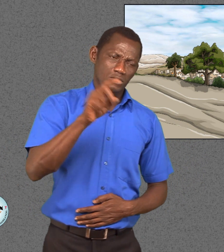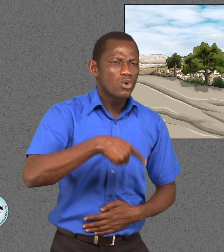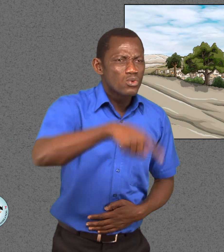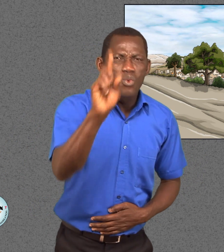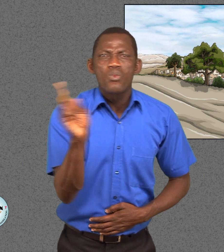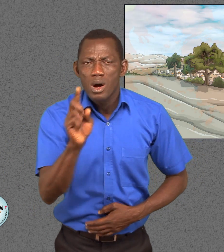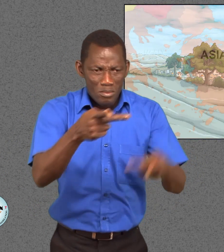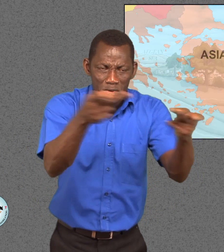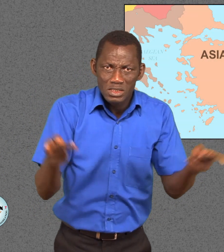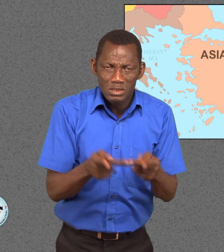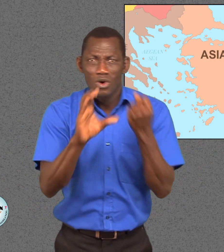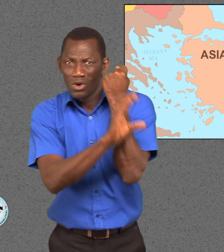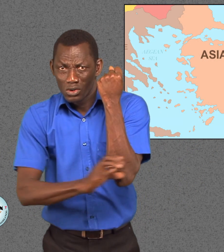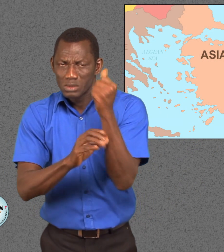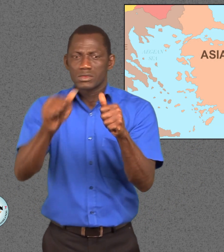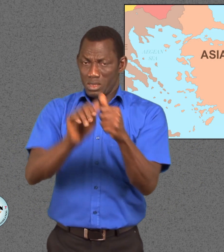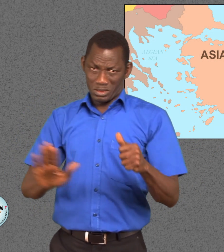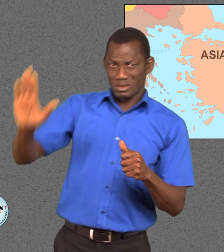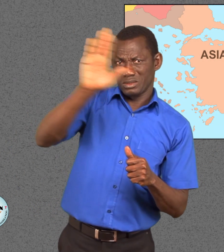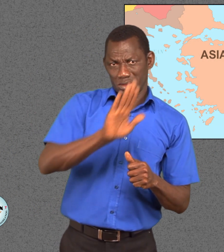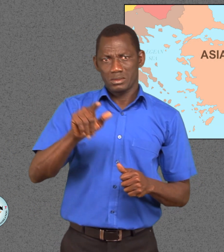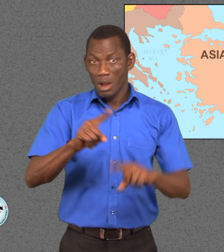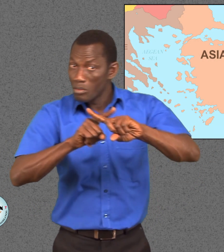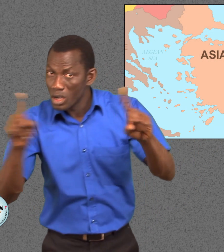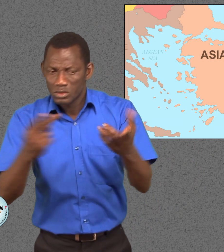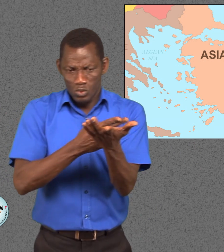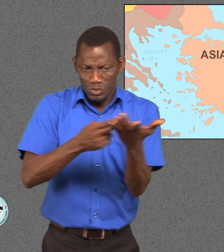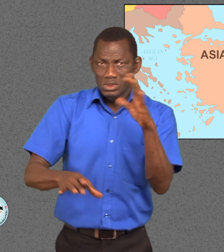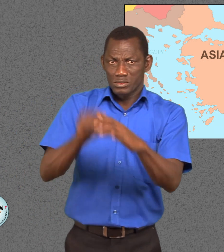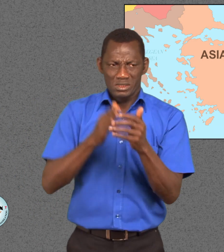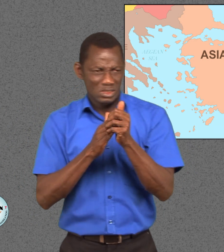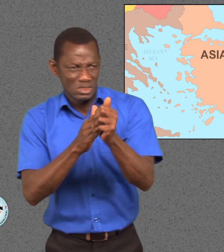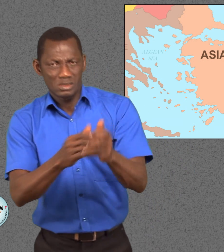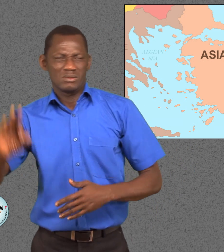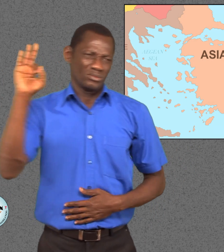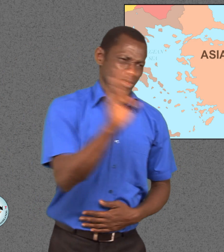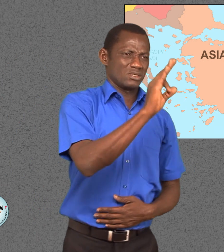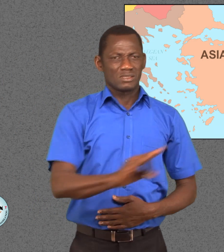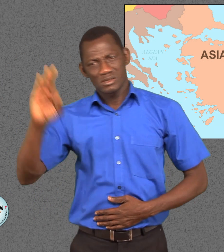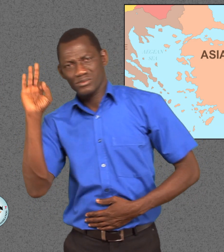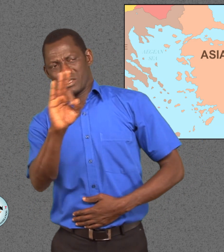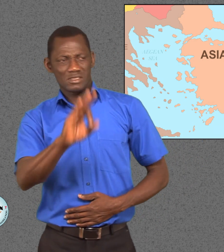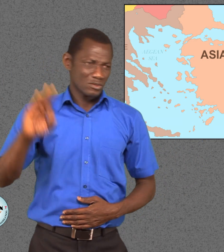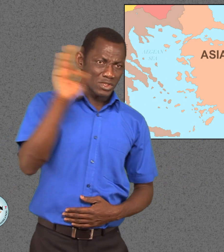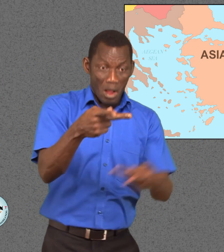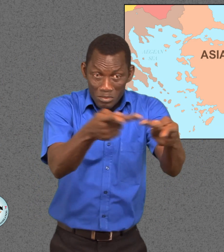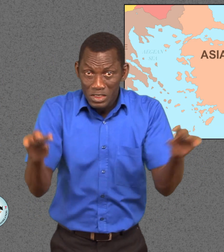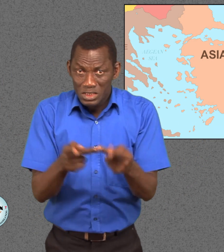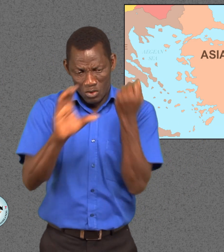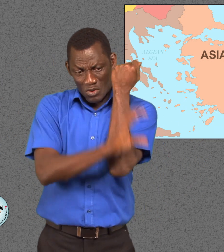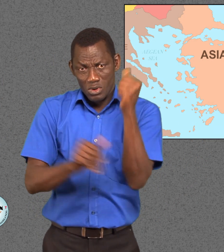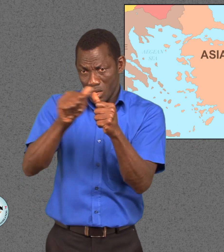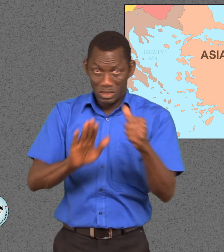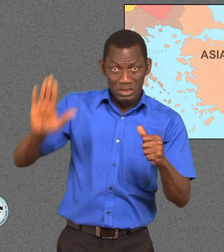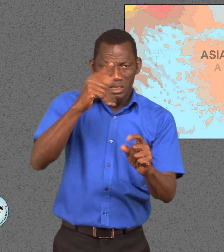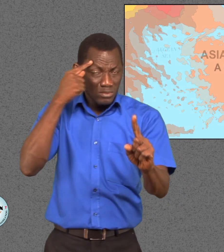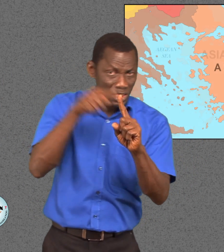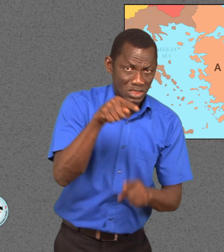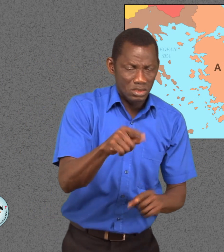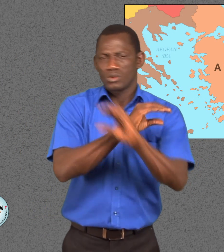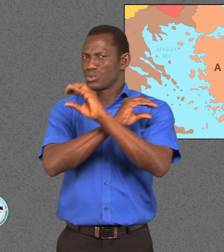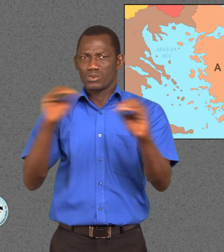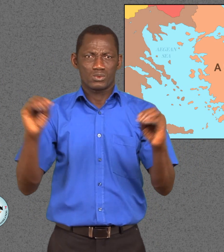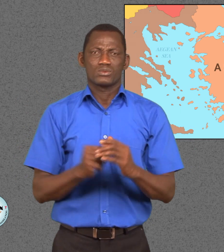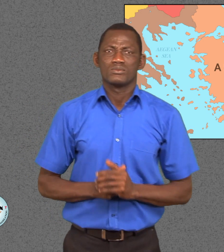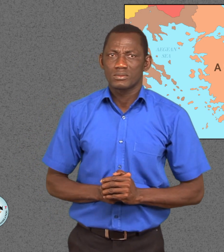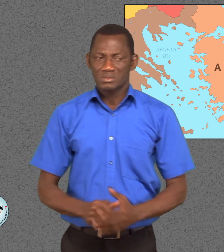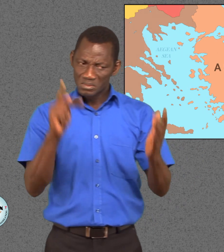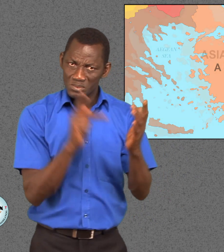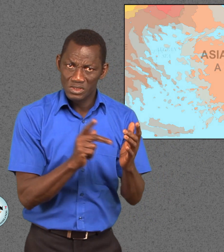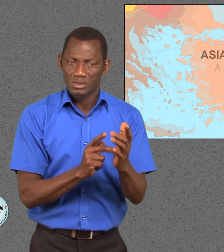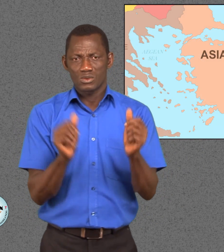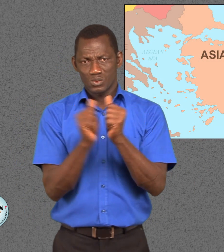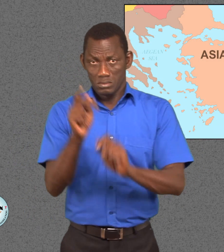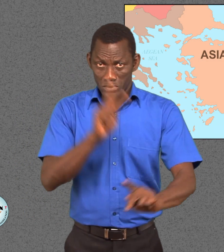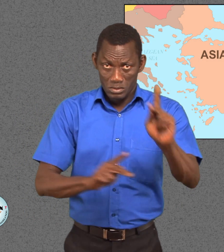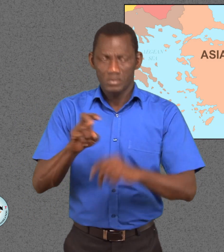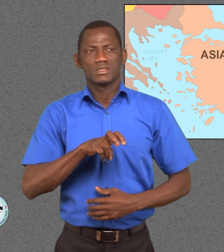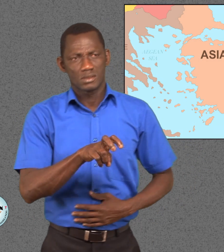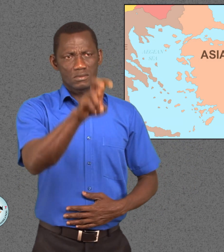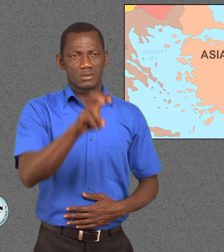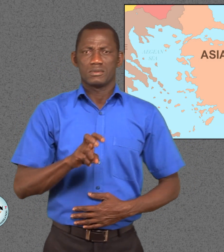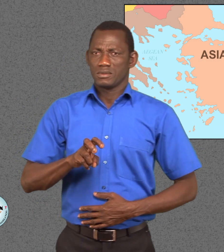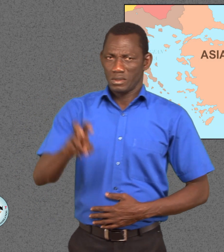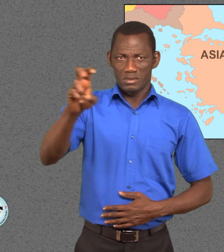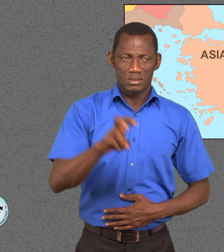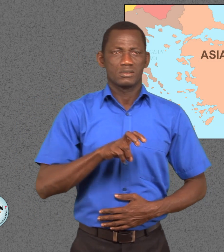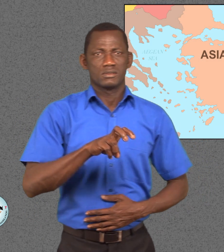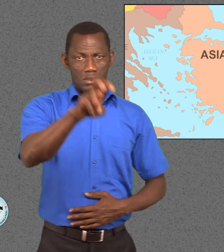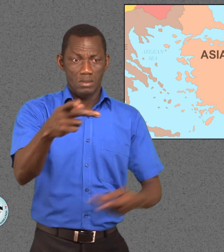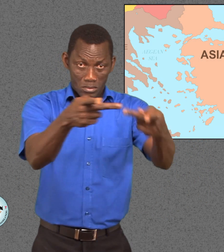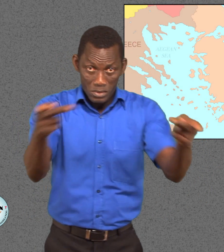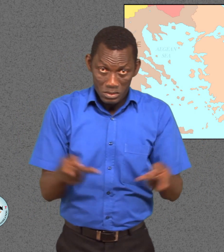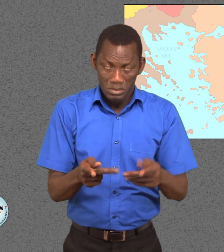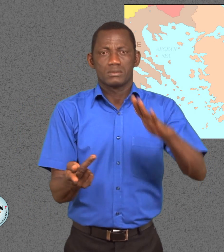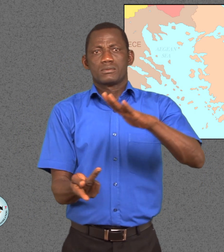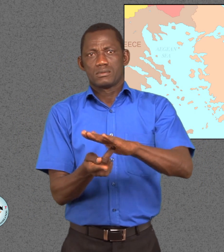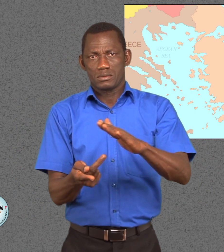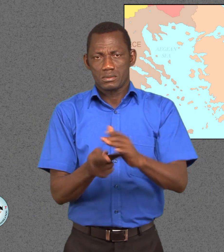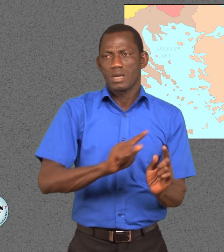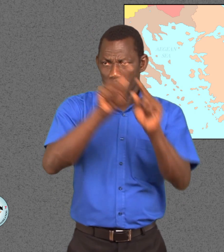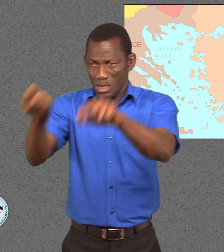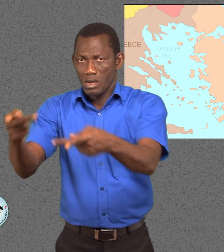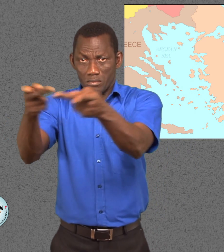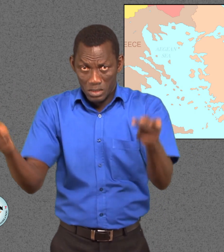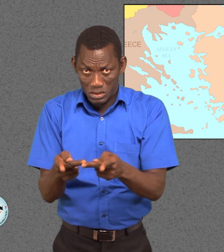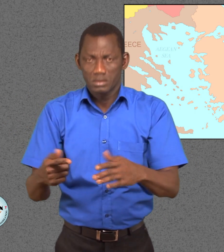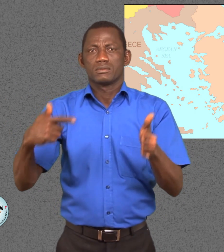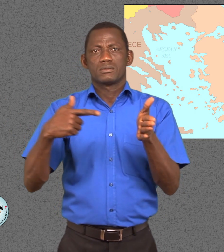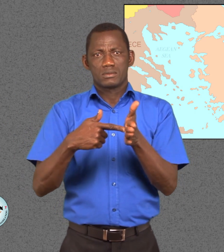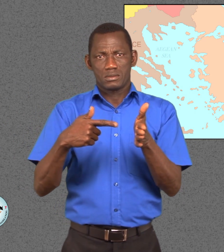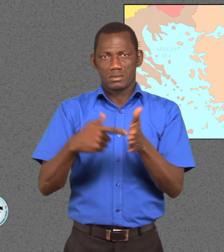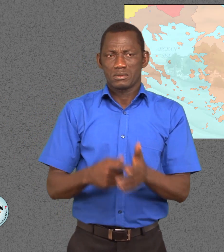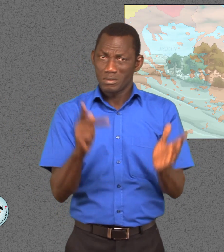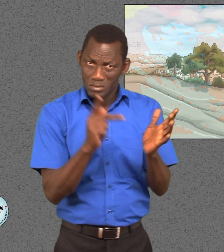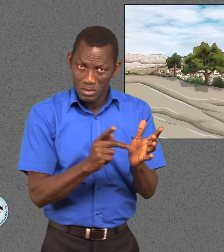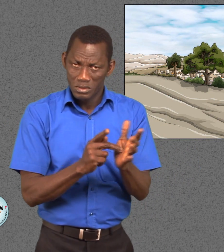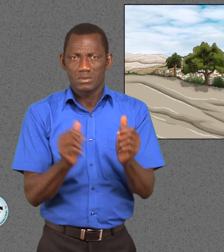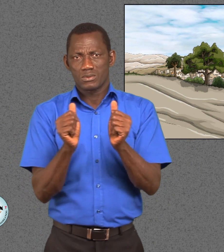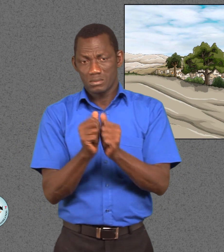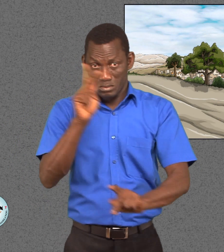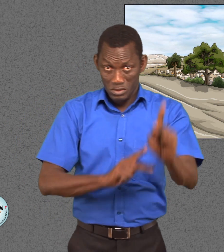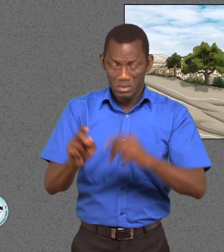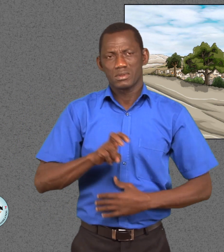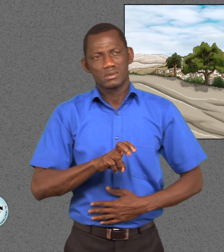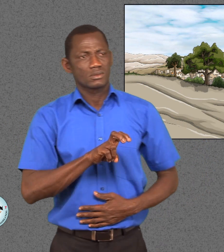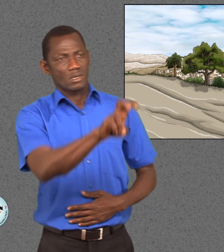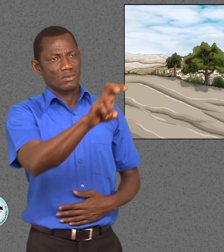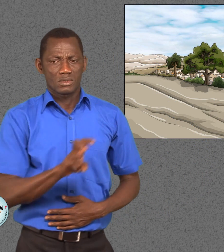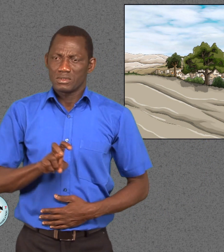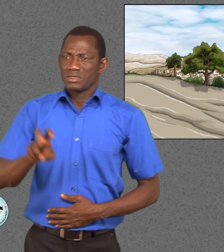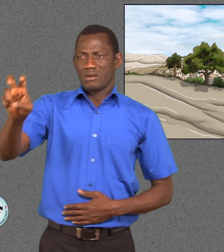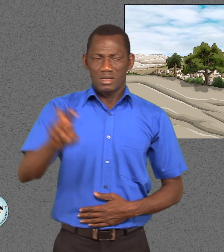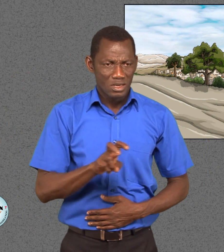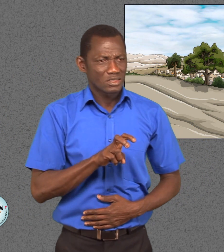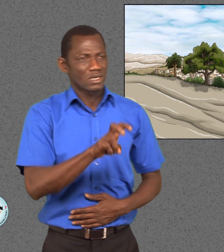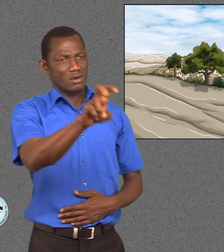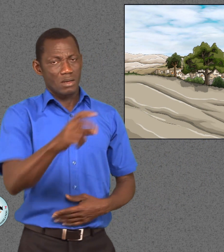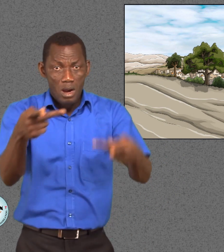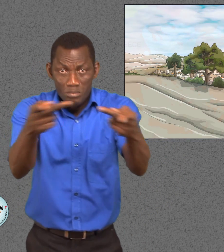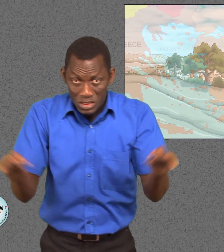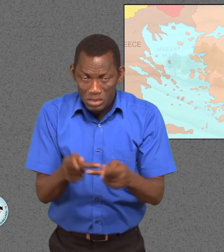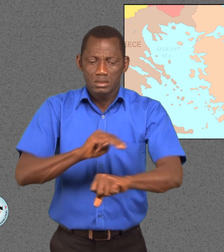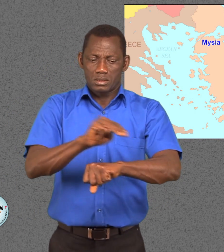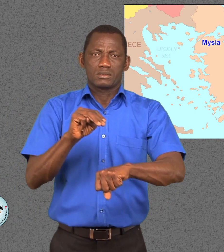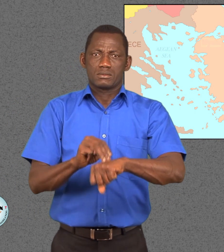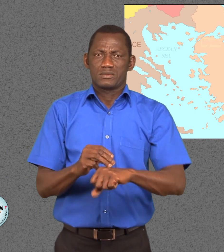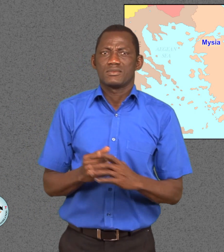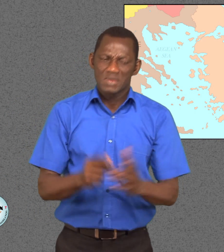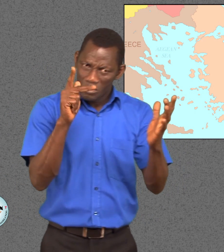After the Holy Spirit had prevented them from speaking the word in the province of Asia, they traveled through the region of Phrygia and Galatia.